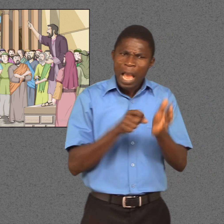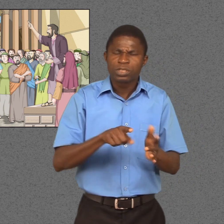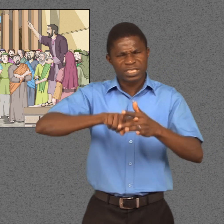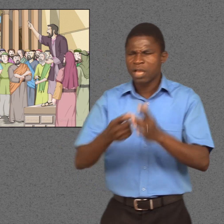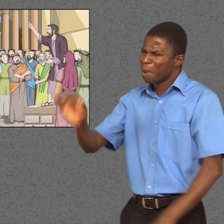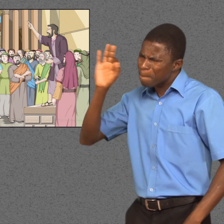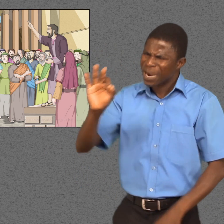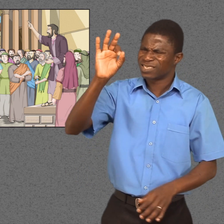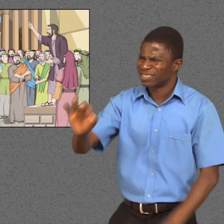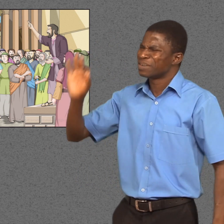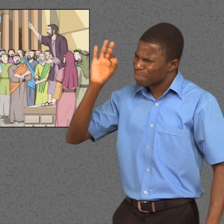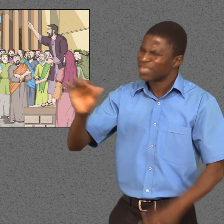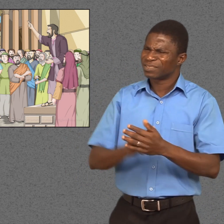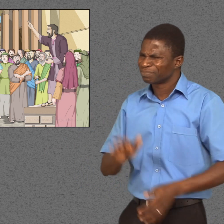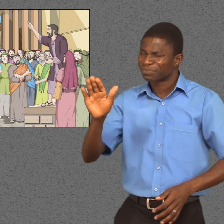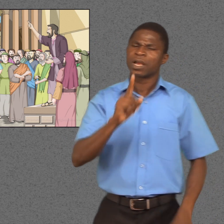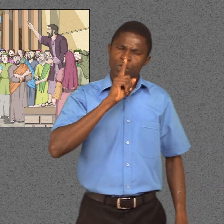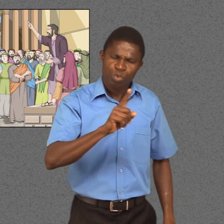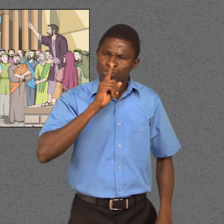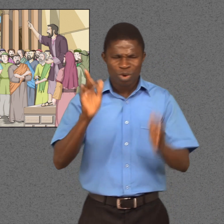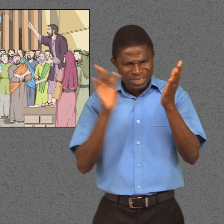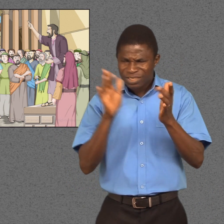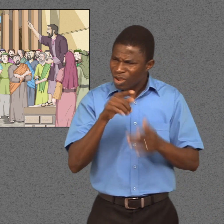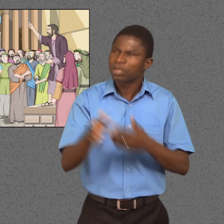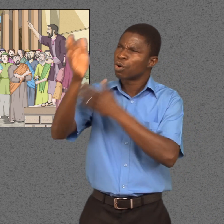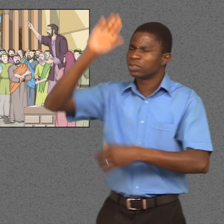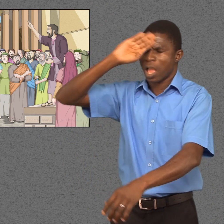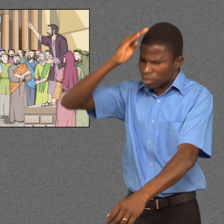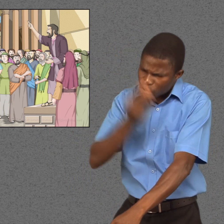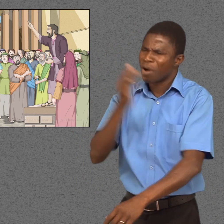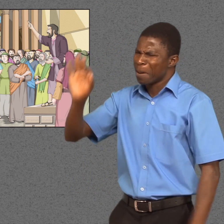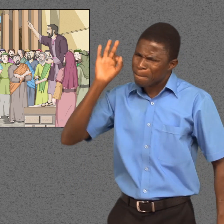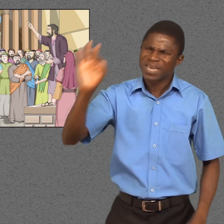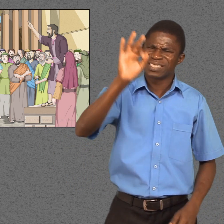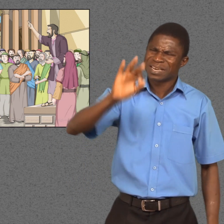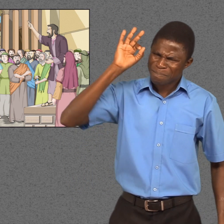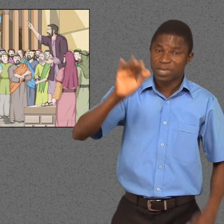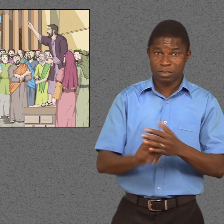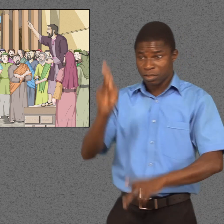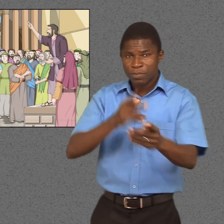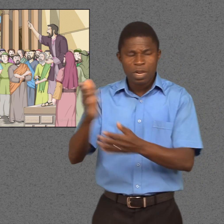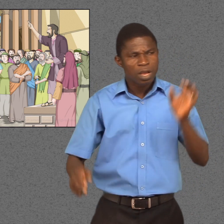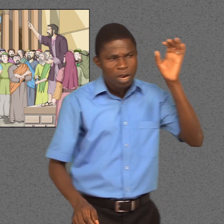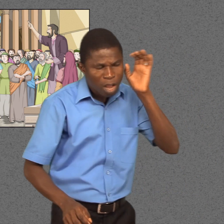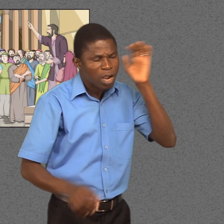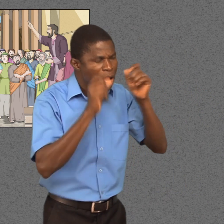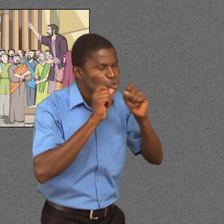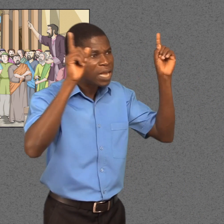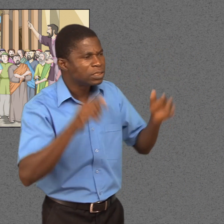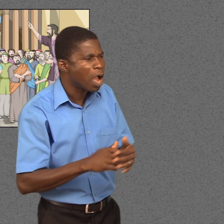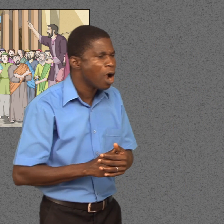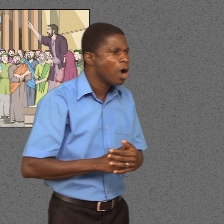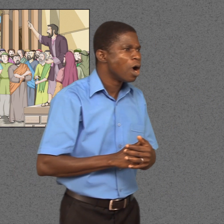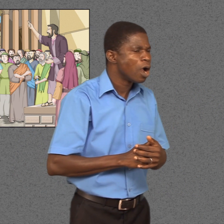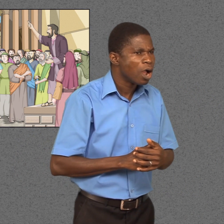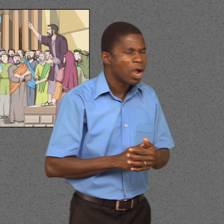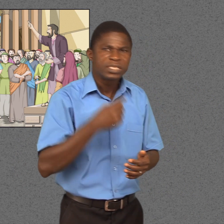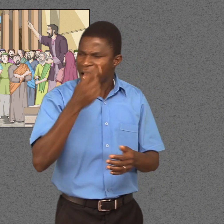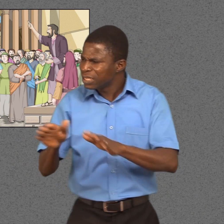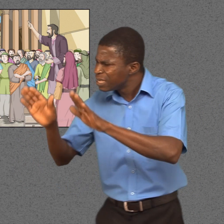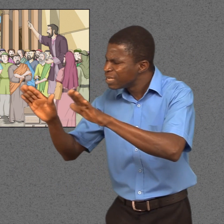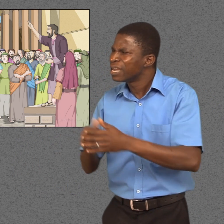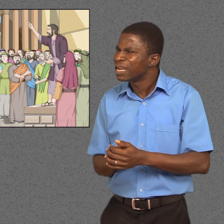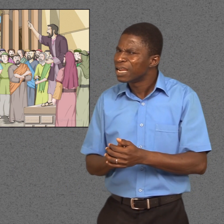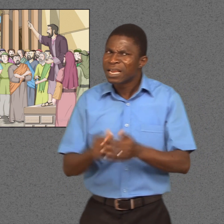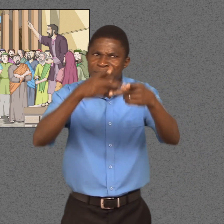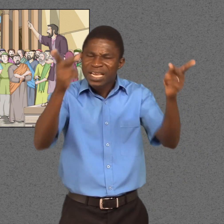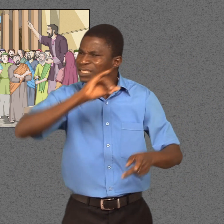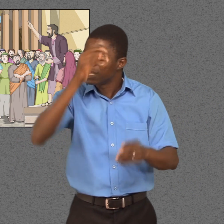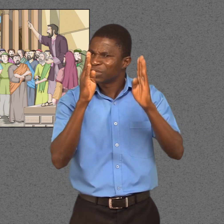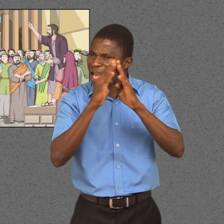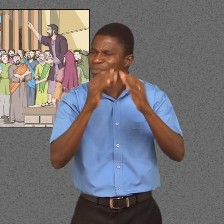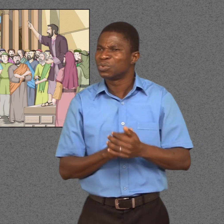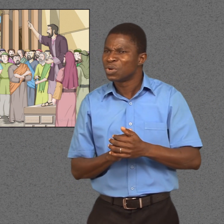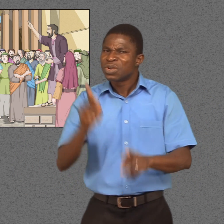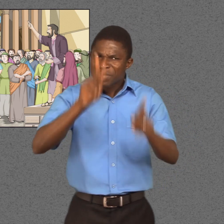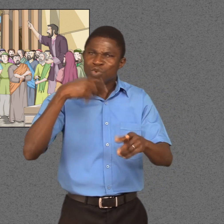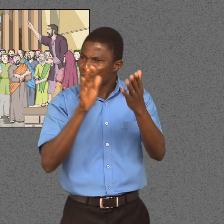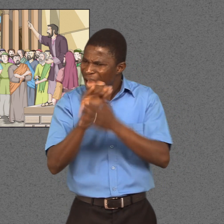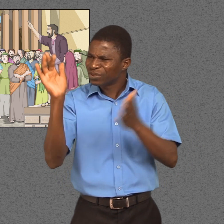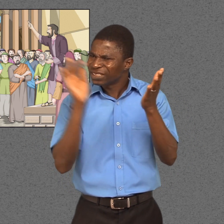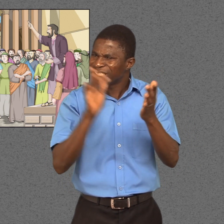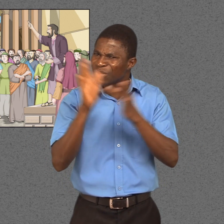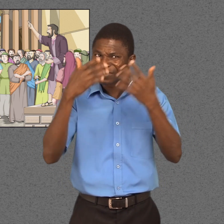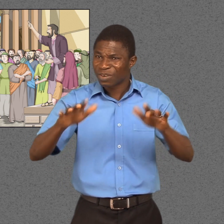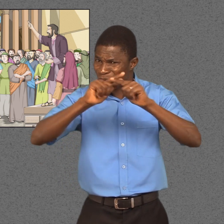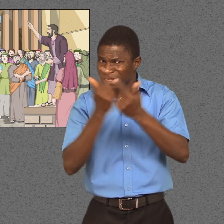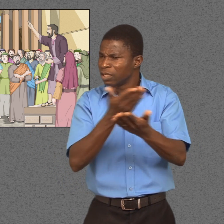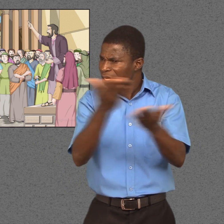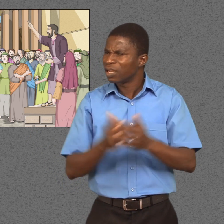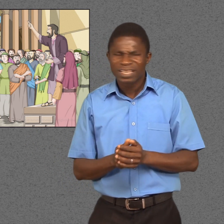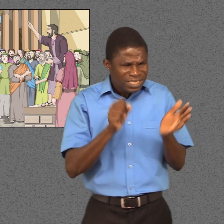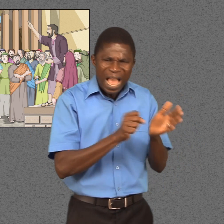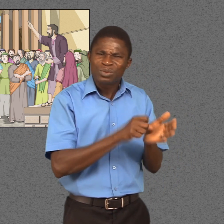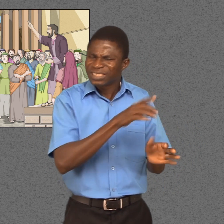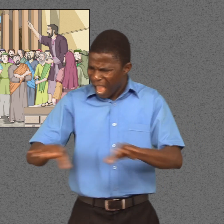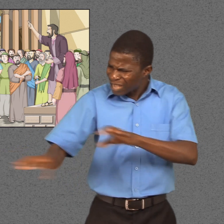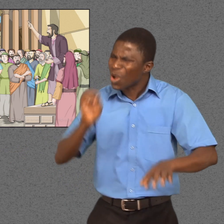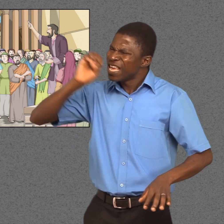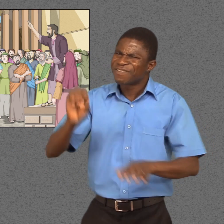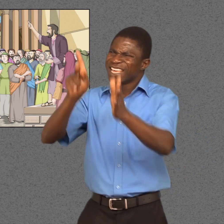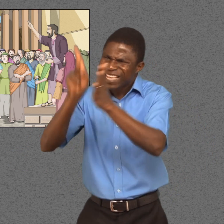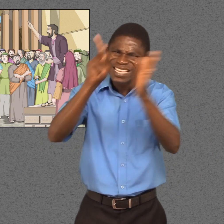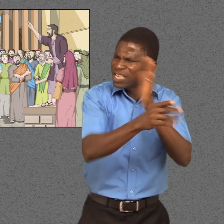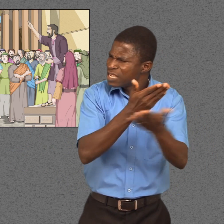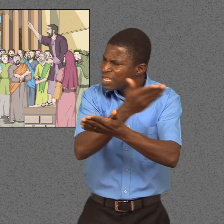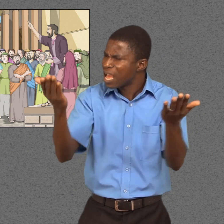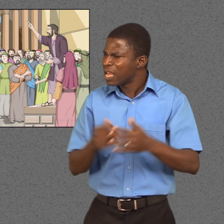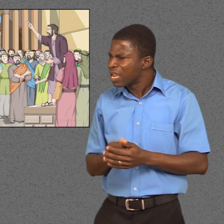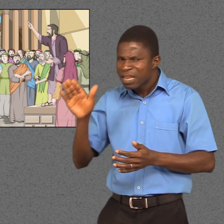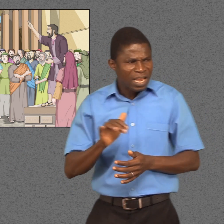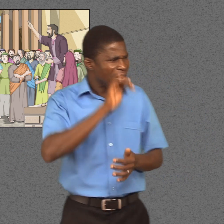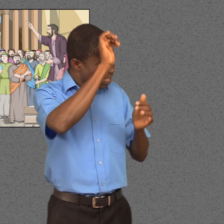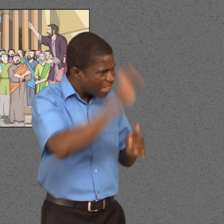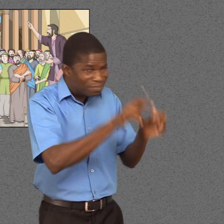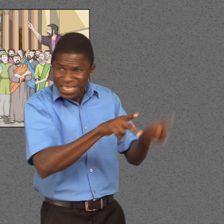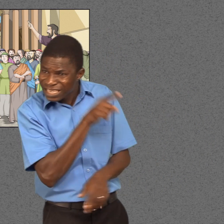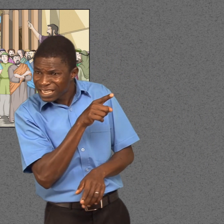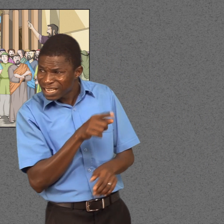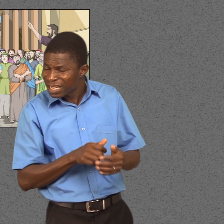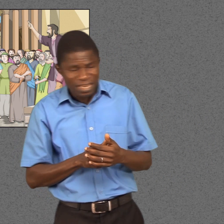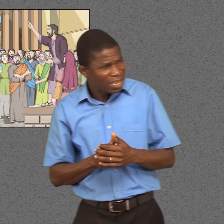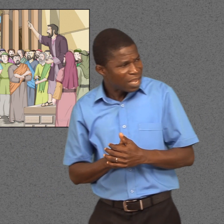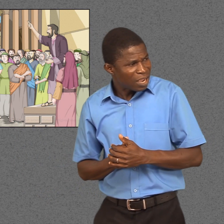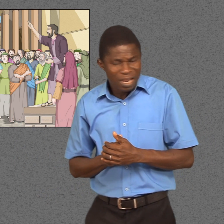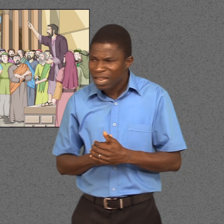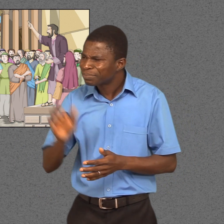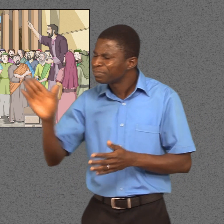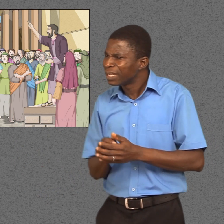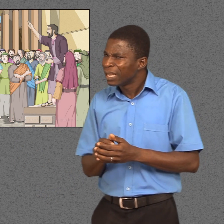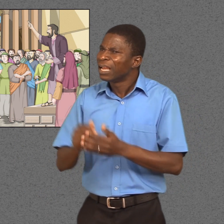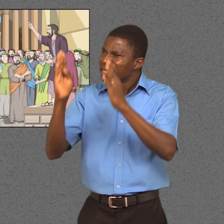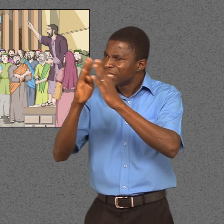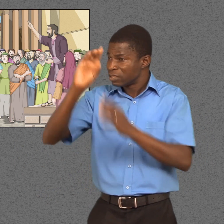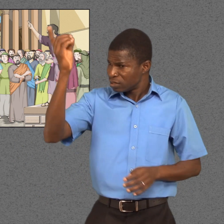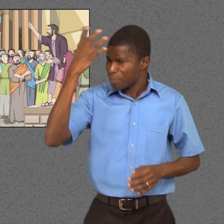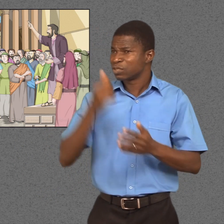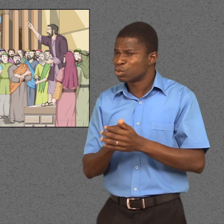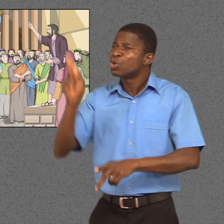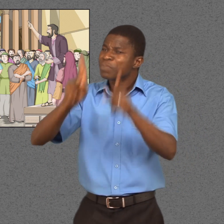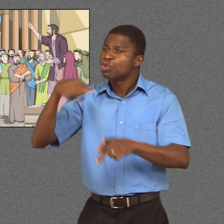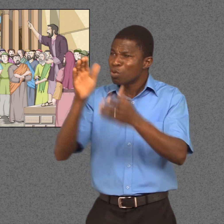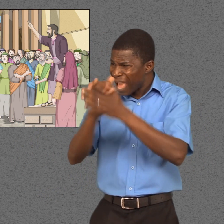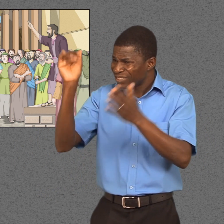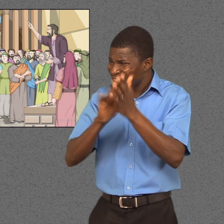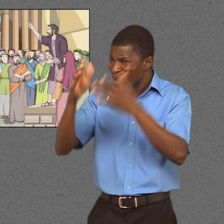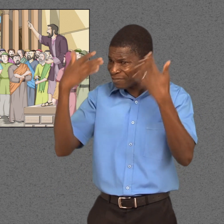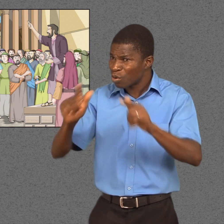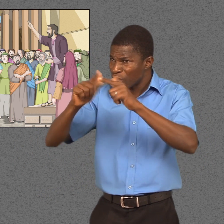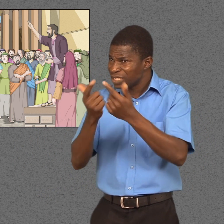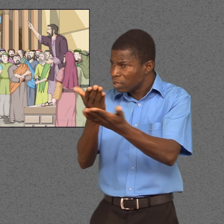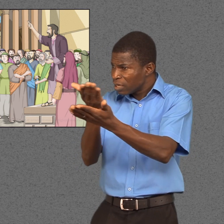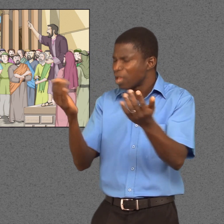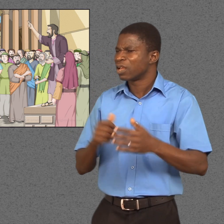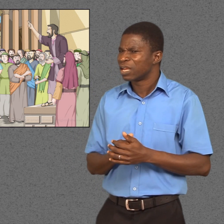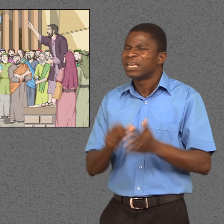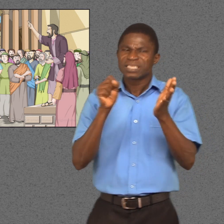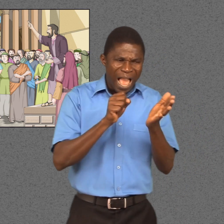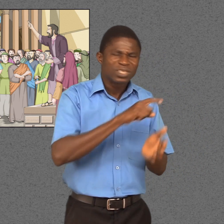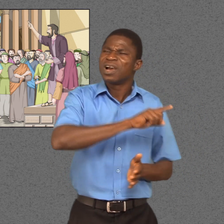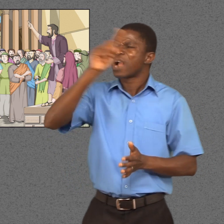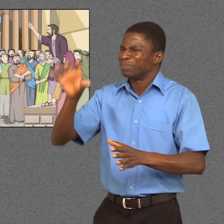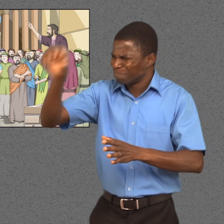All who heard him were astounded and asked, “Isn’t this the man who wreaked havoc in Jerusalem on those who call on this name?